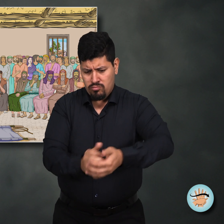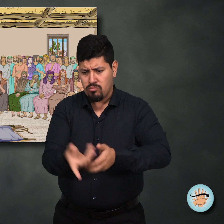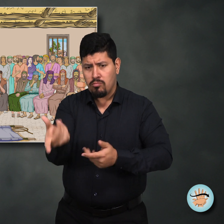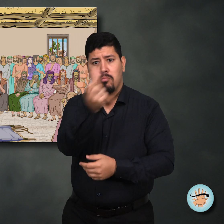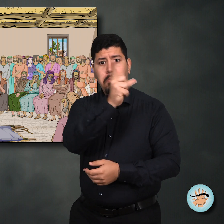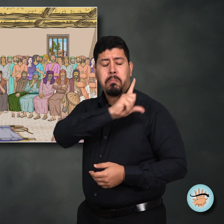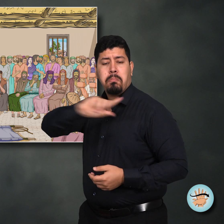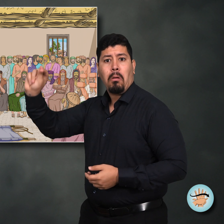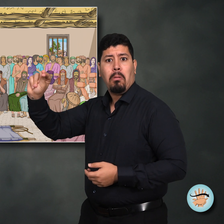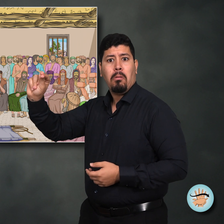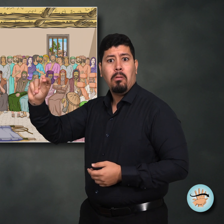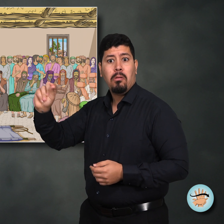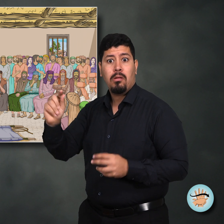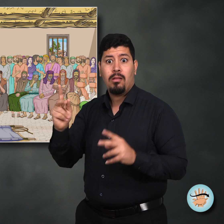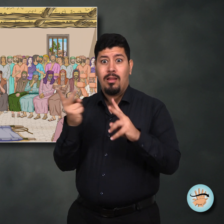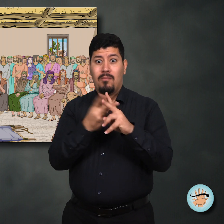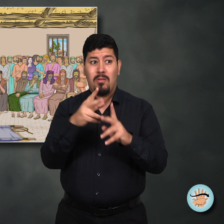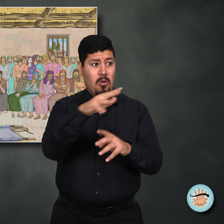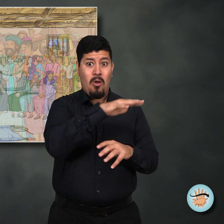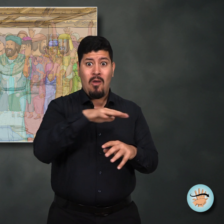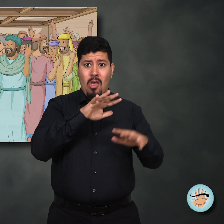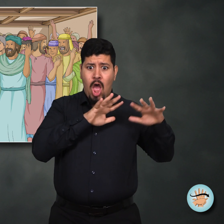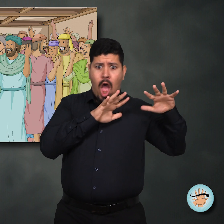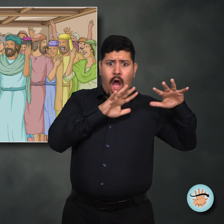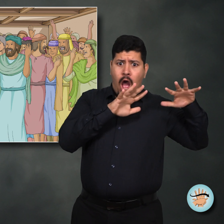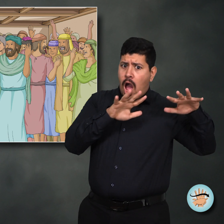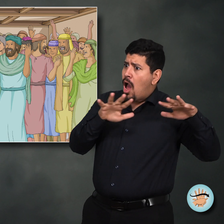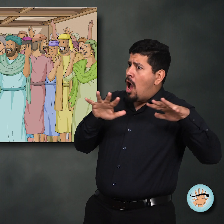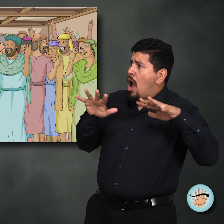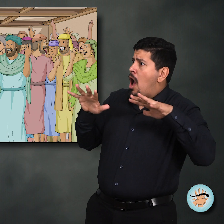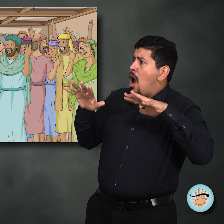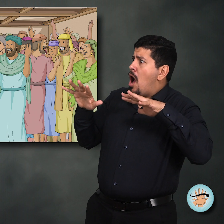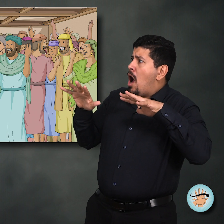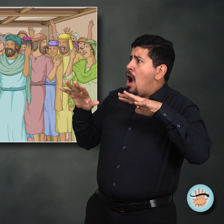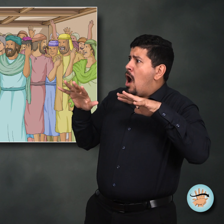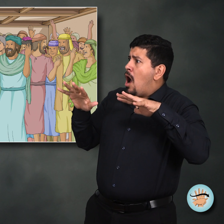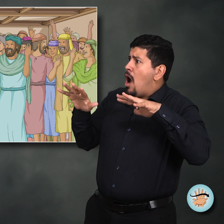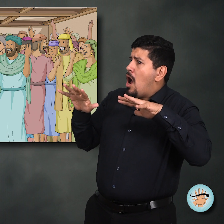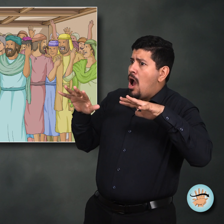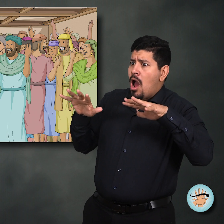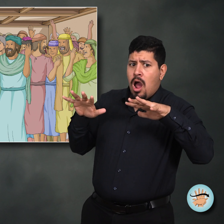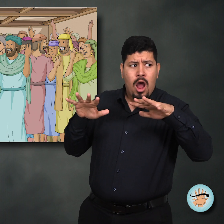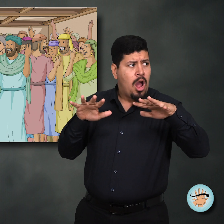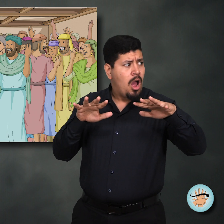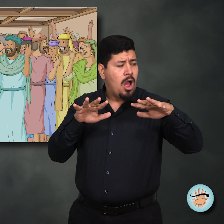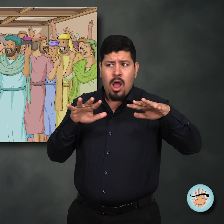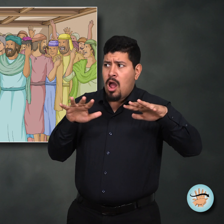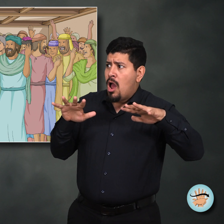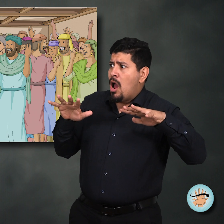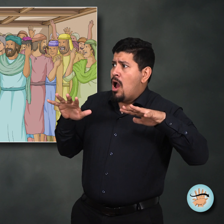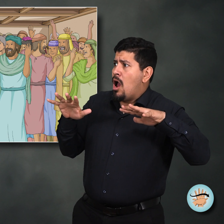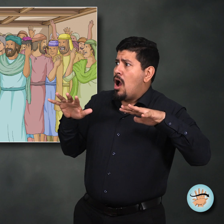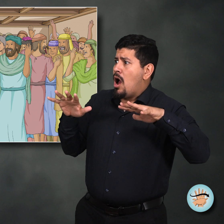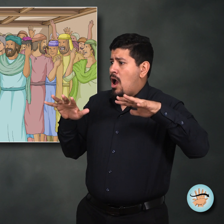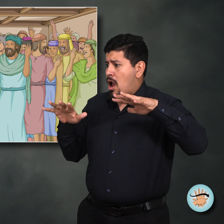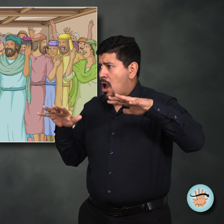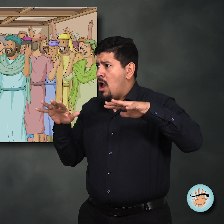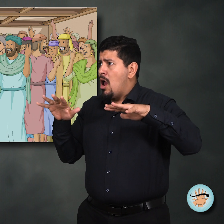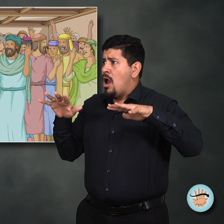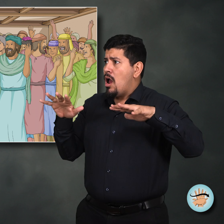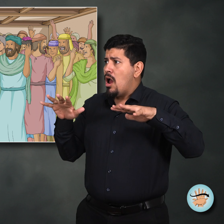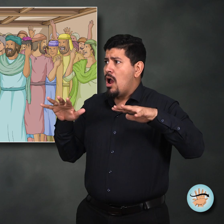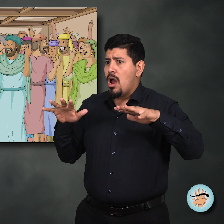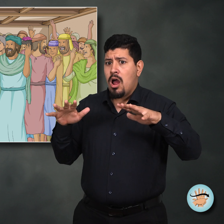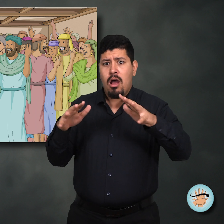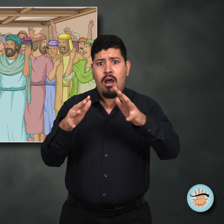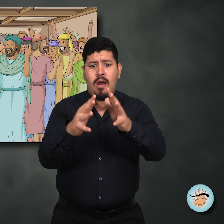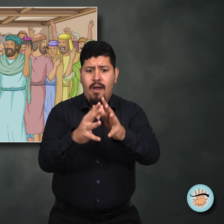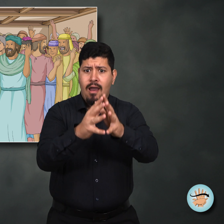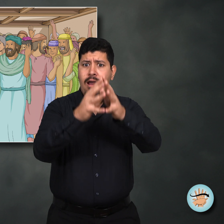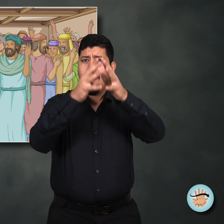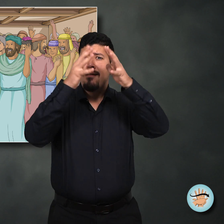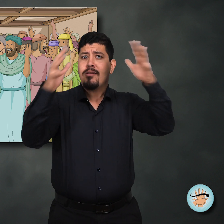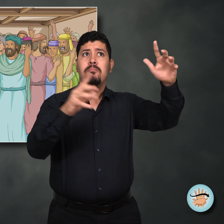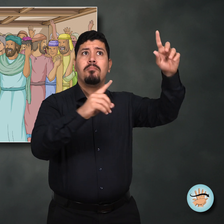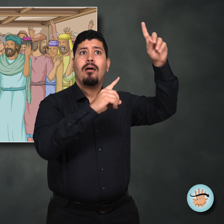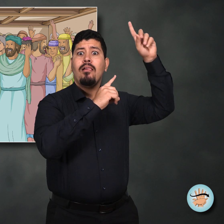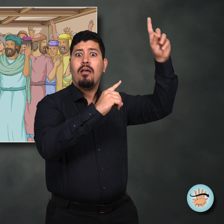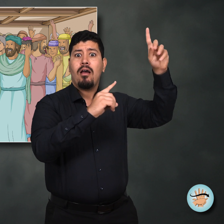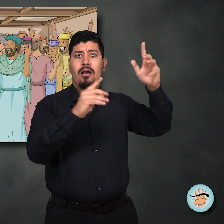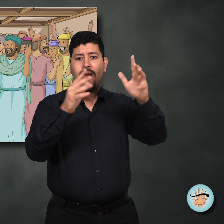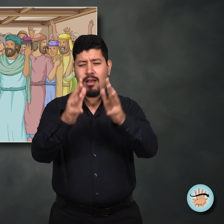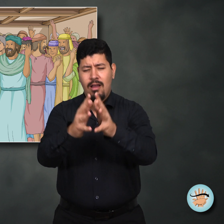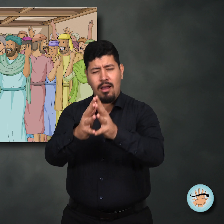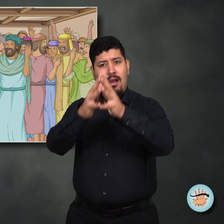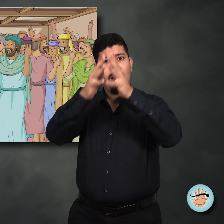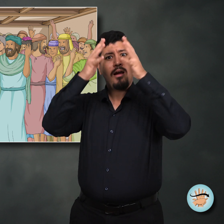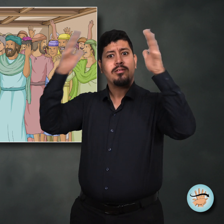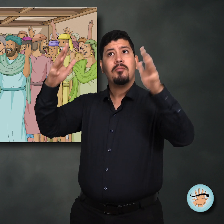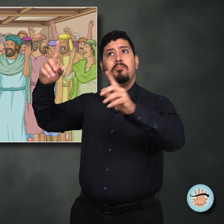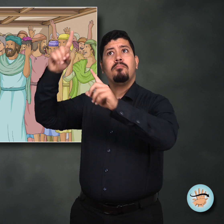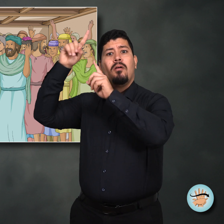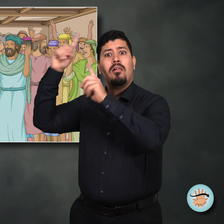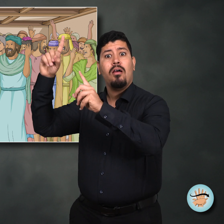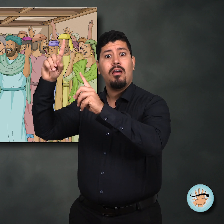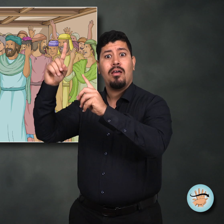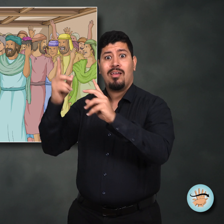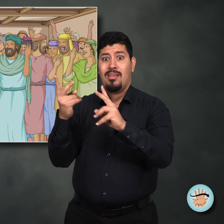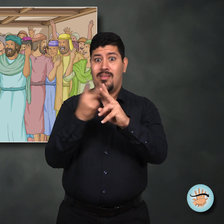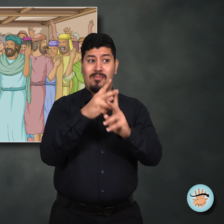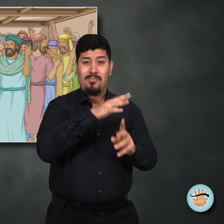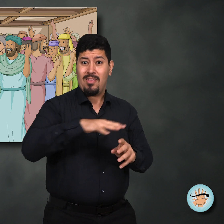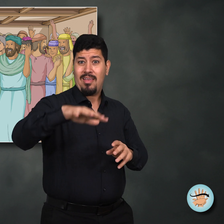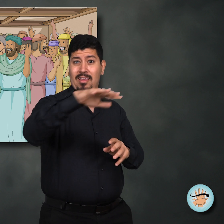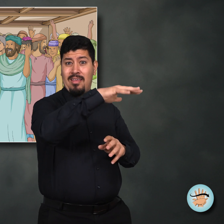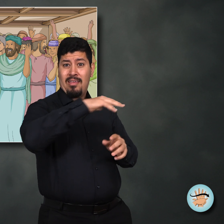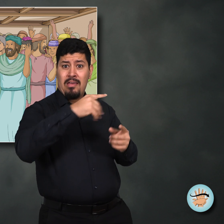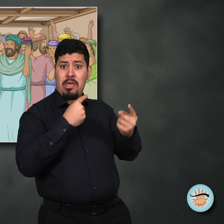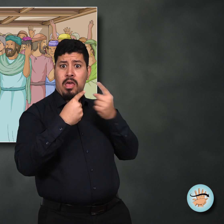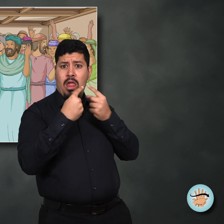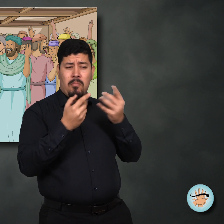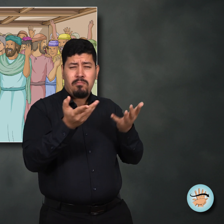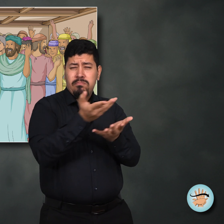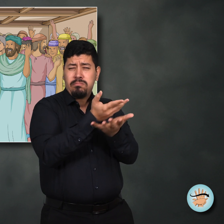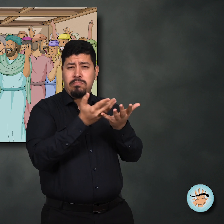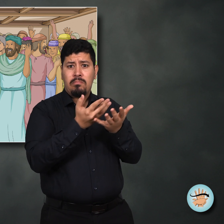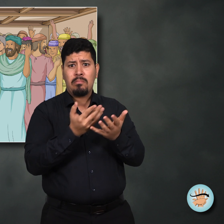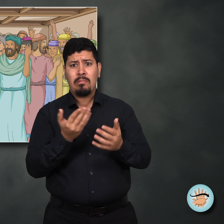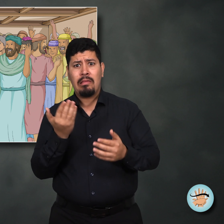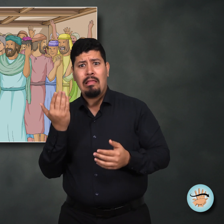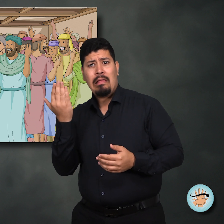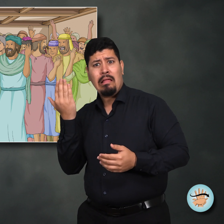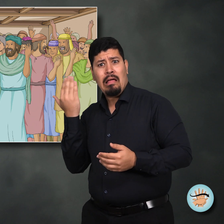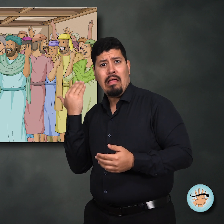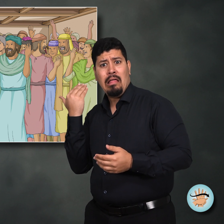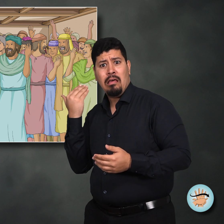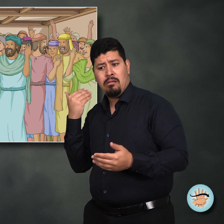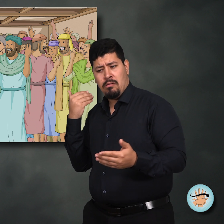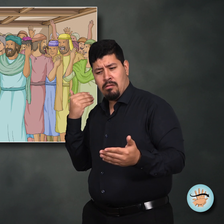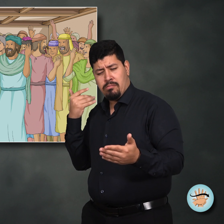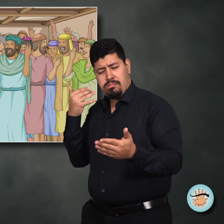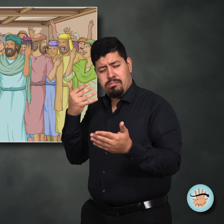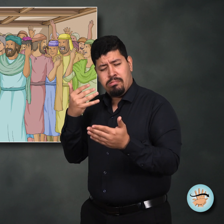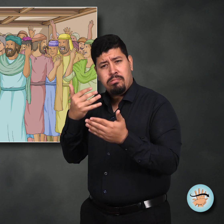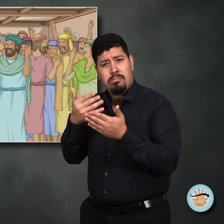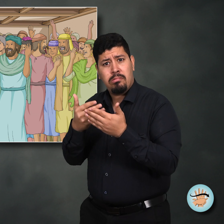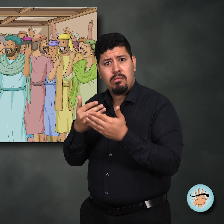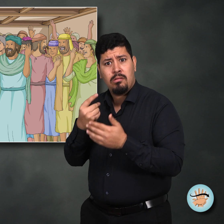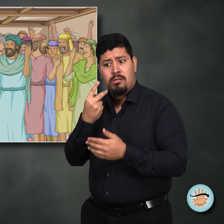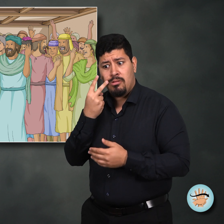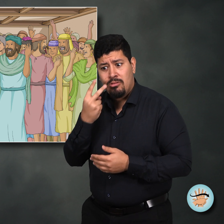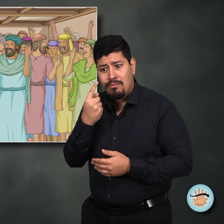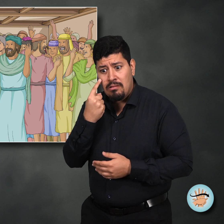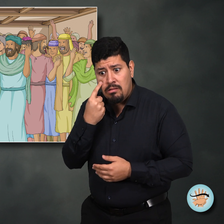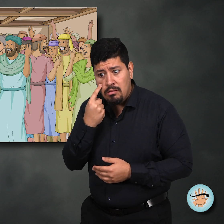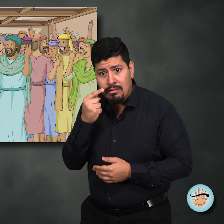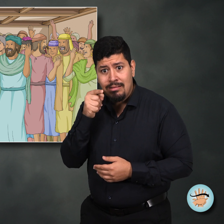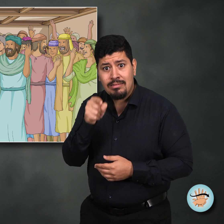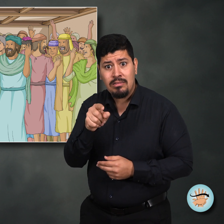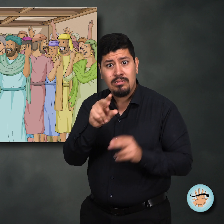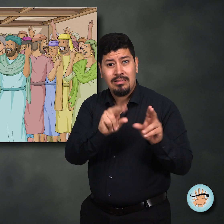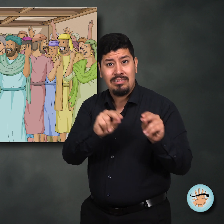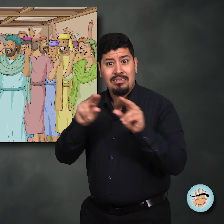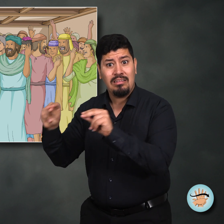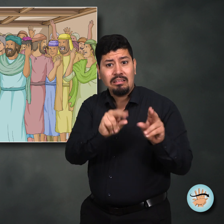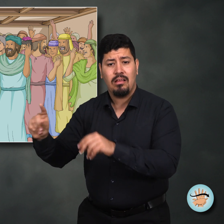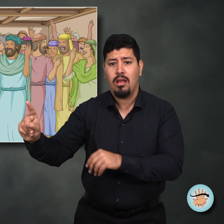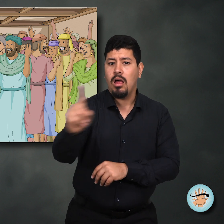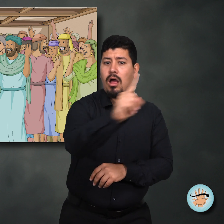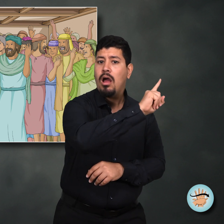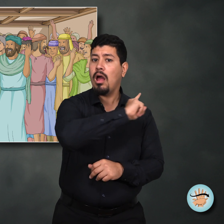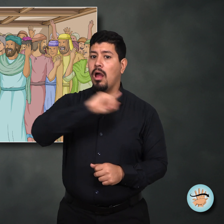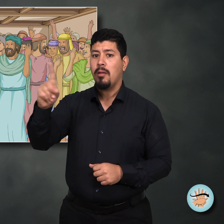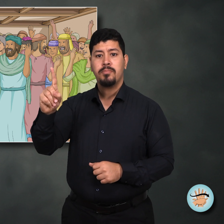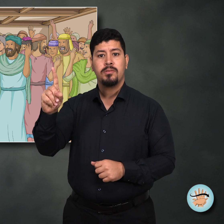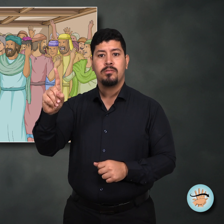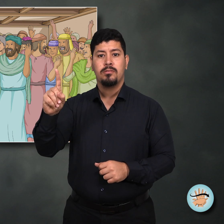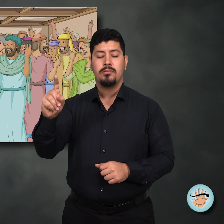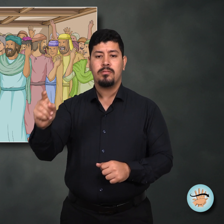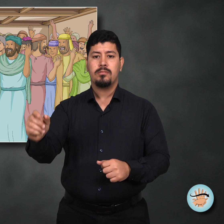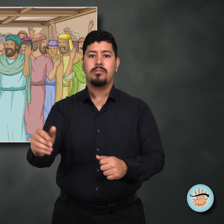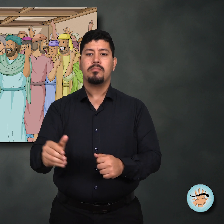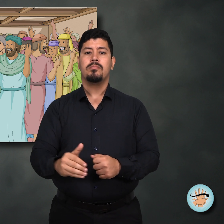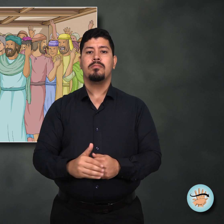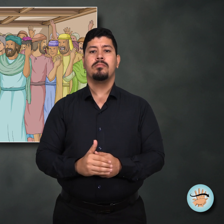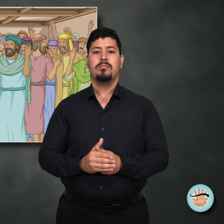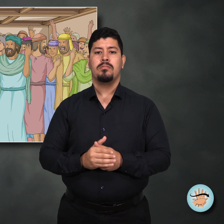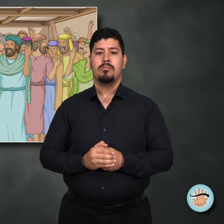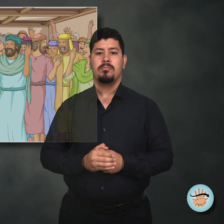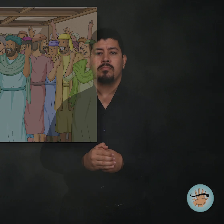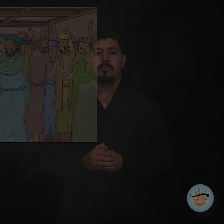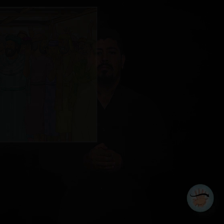As a result, they were all astounded and glorified God, saying, “We have never seen anything like this!”